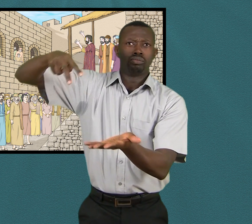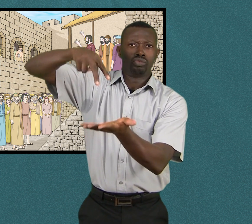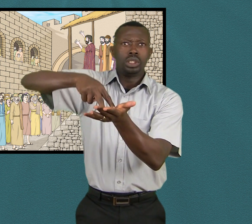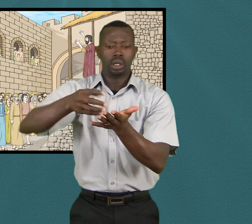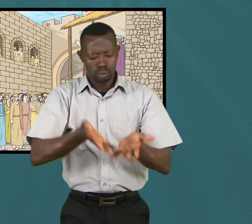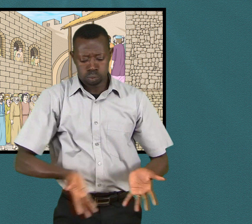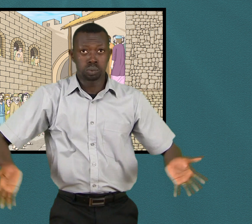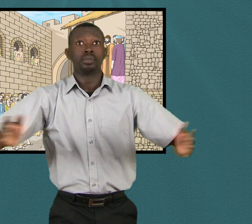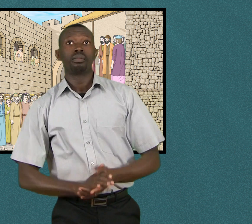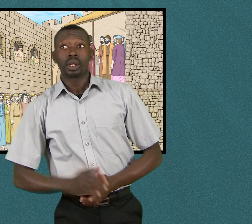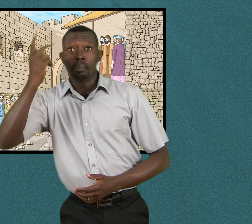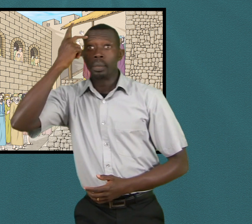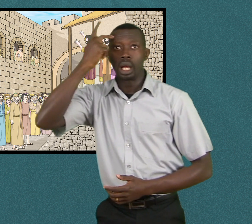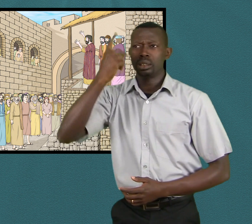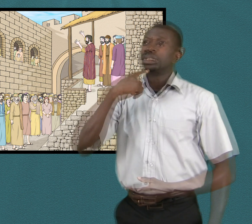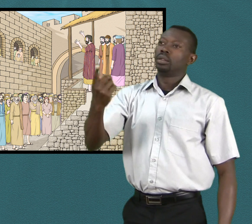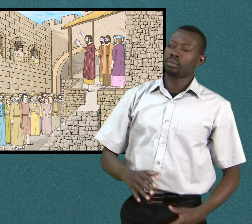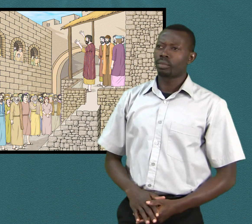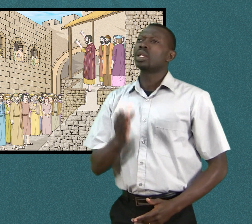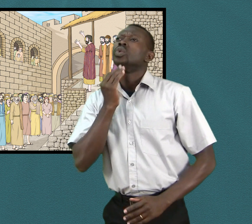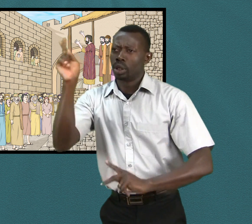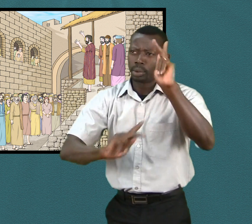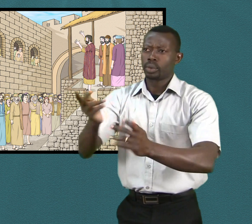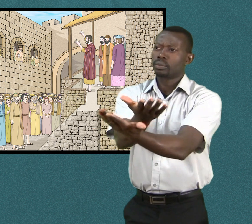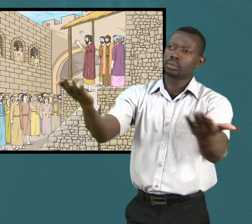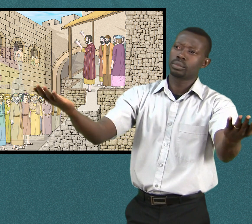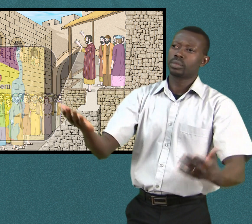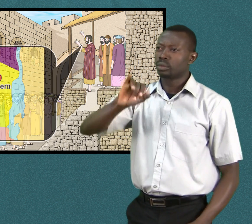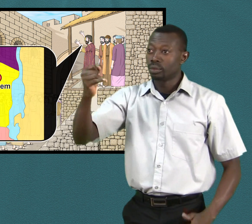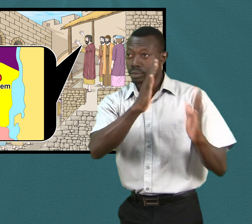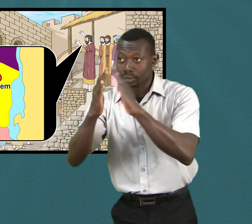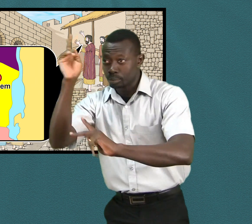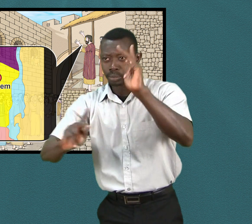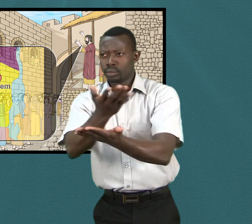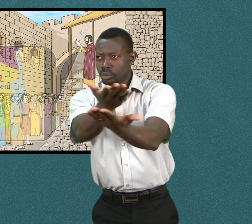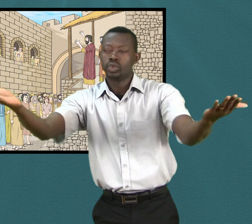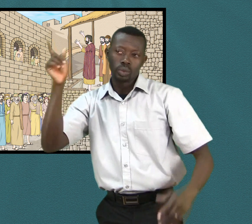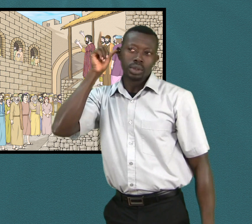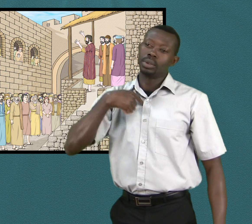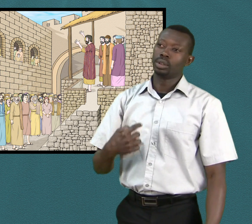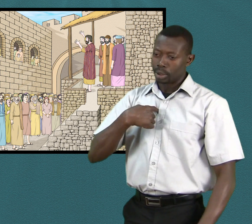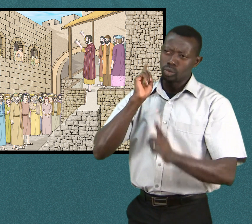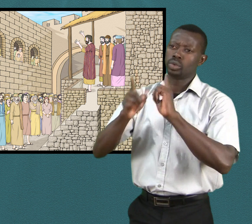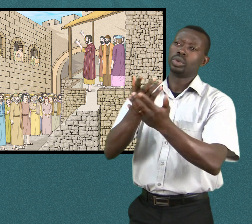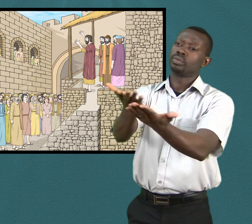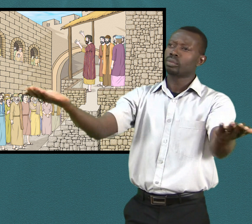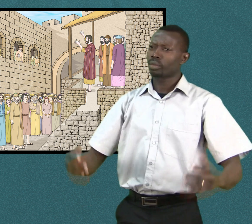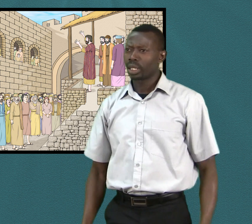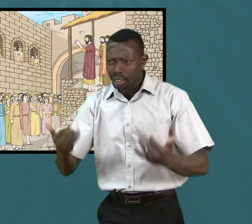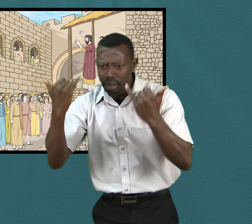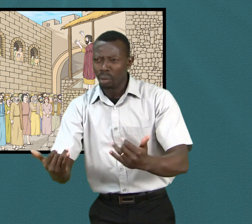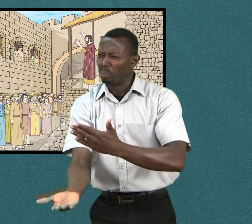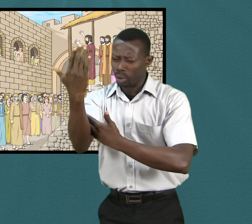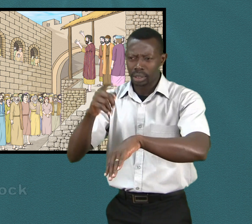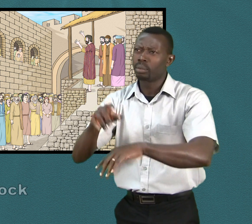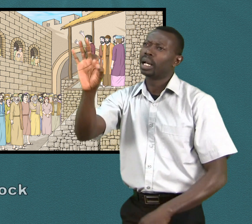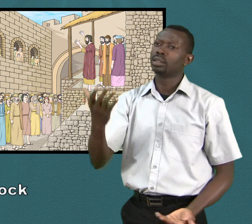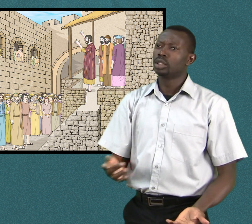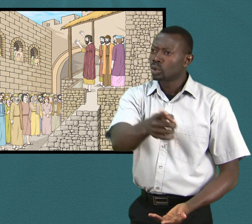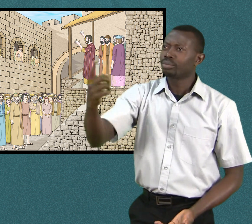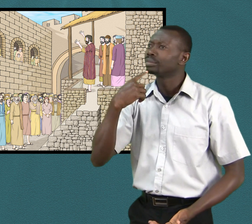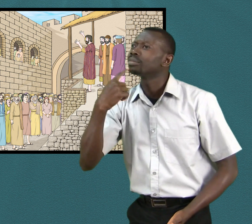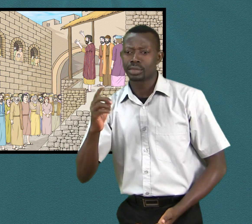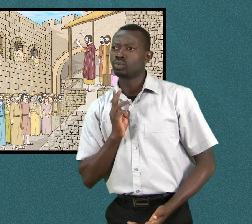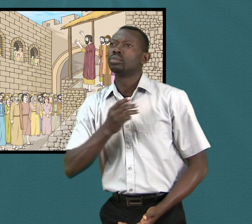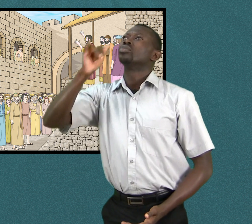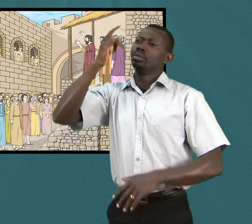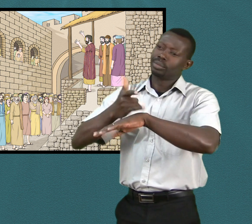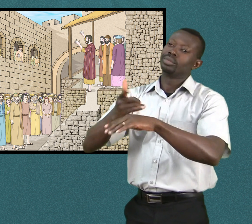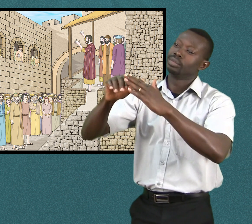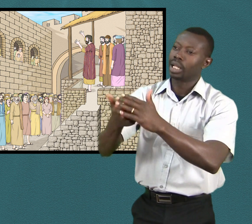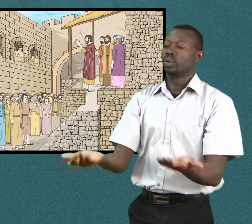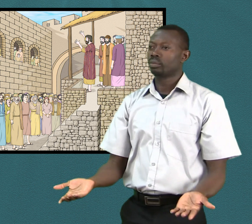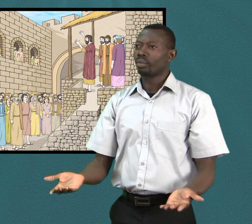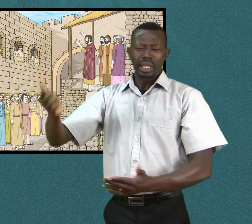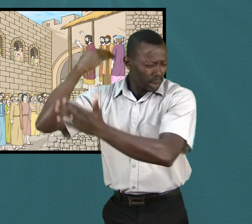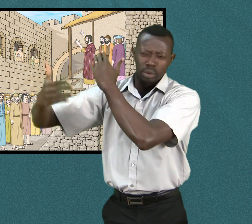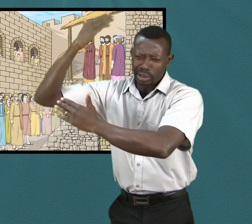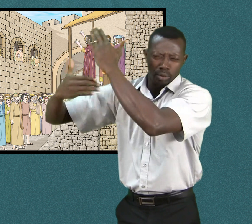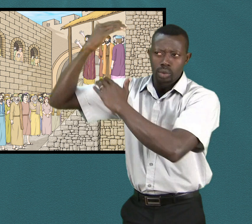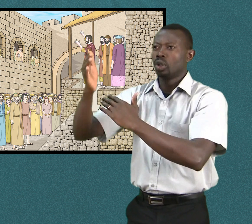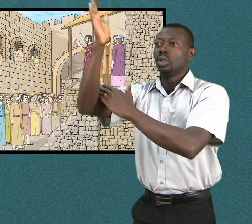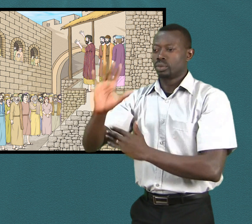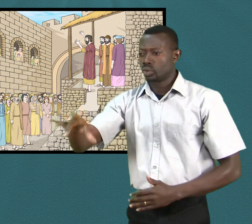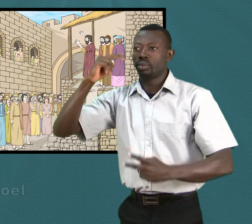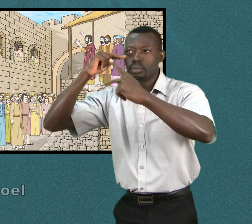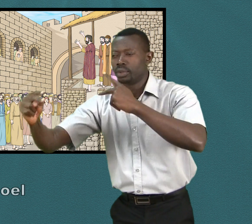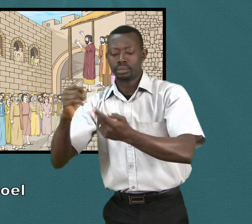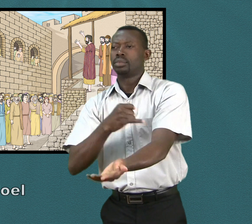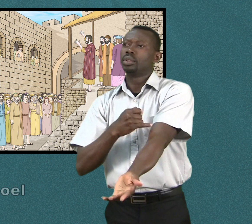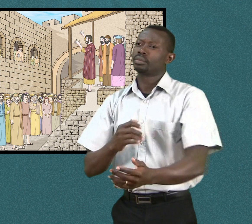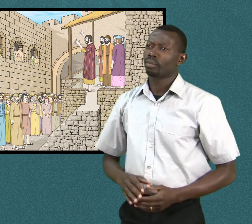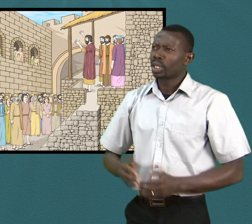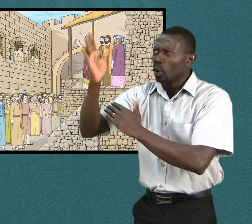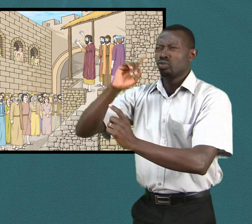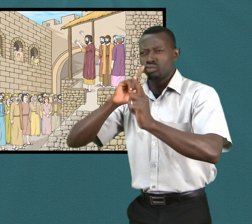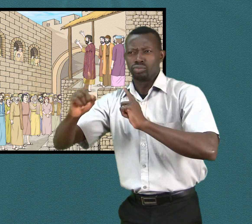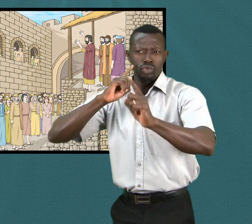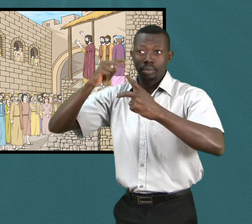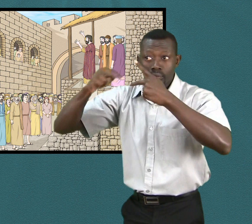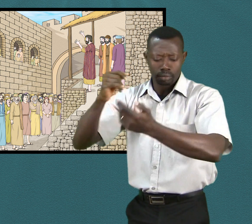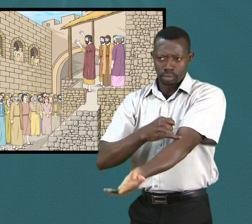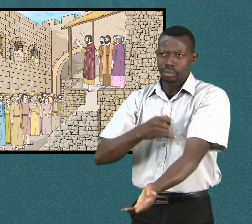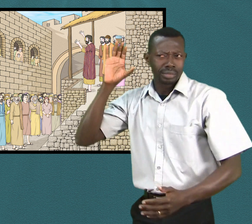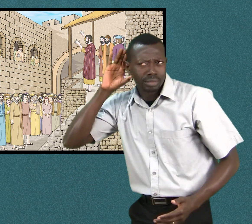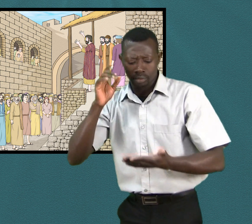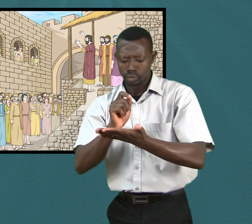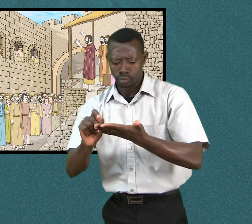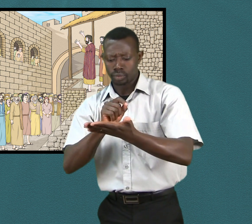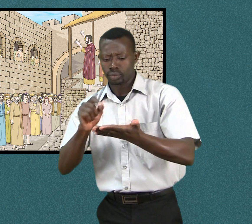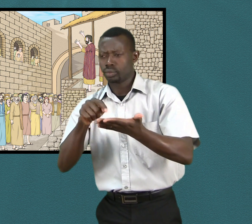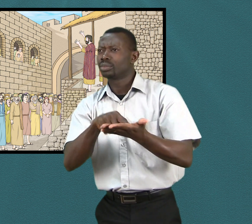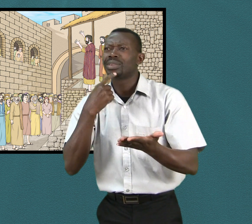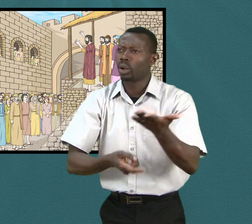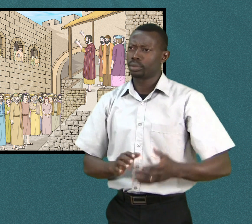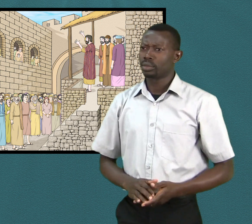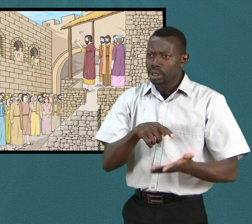Then Peter stood up with the Eleven, lifted up his voice, and addressed the crowd: “Men of Judea and all who dwell in Jerusalem, let this be known to you, and listen carefully to my words.